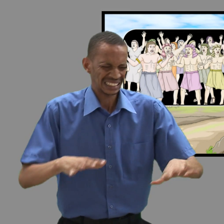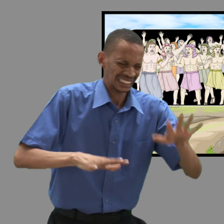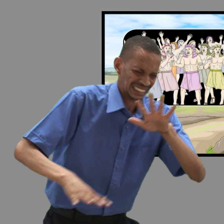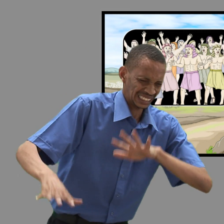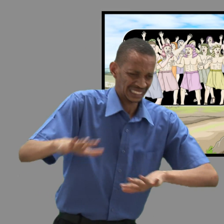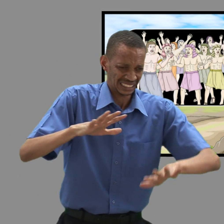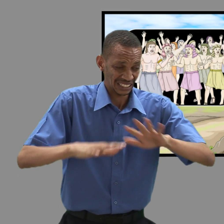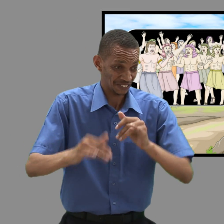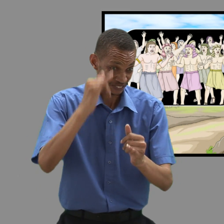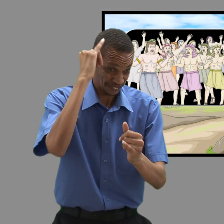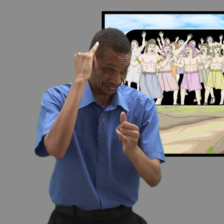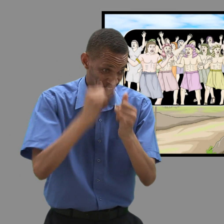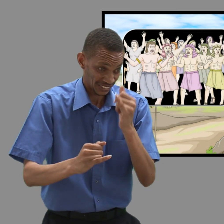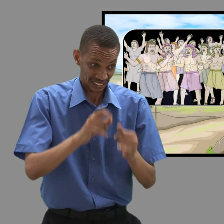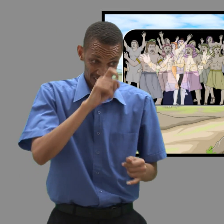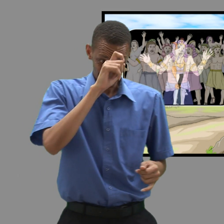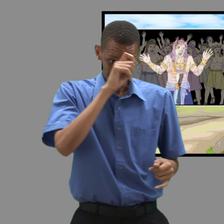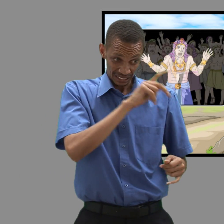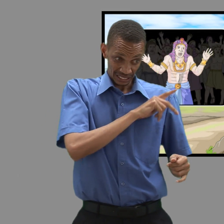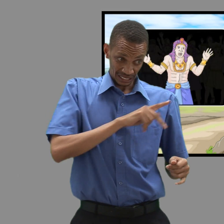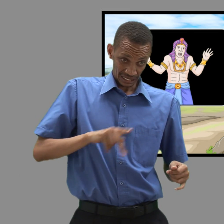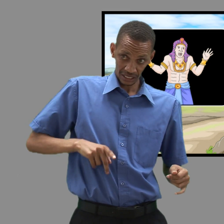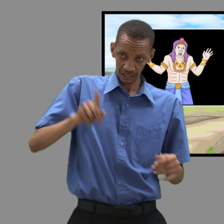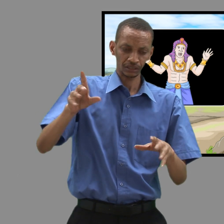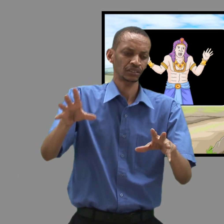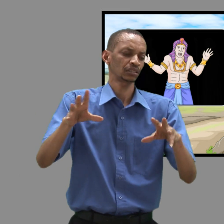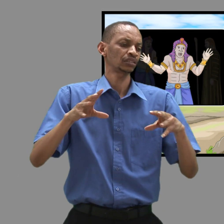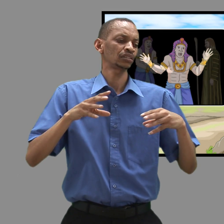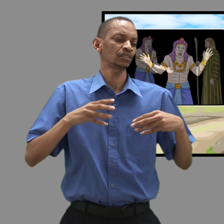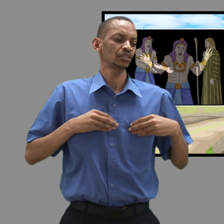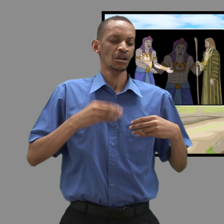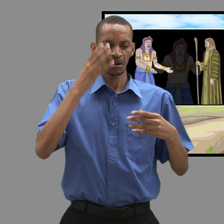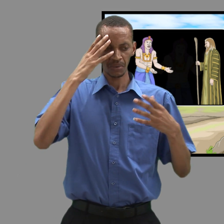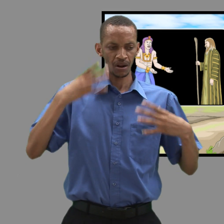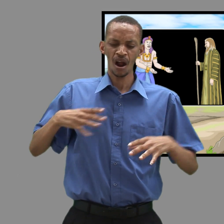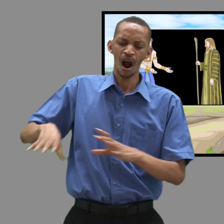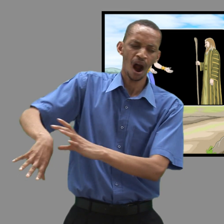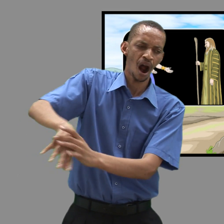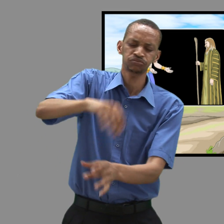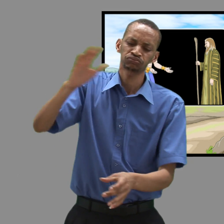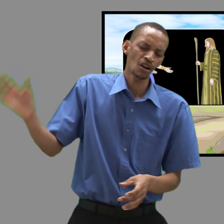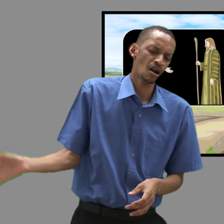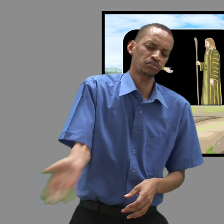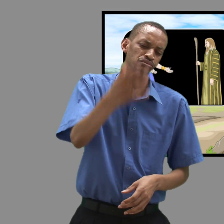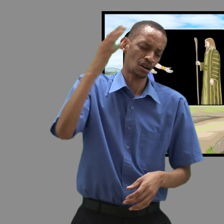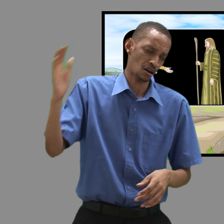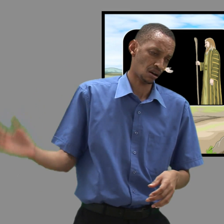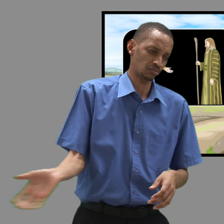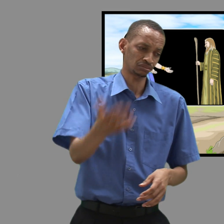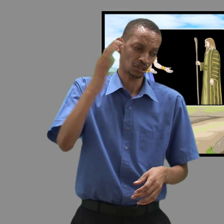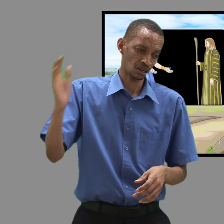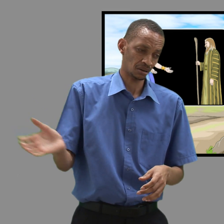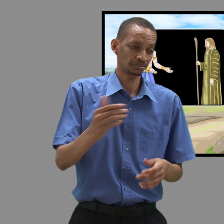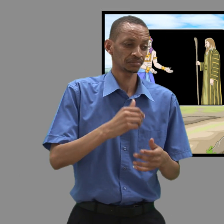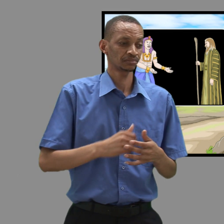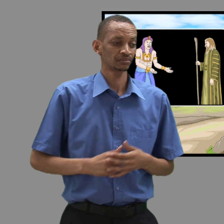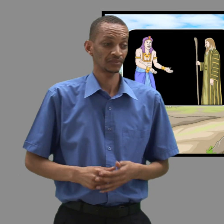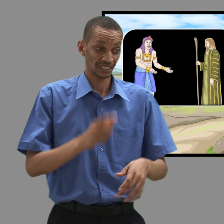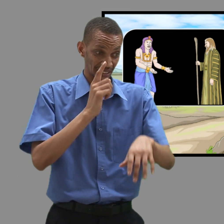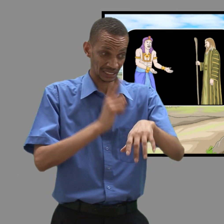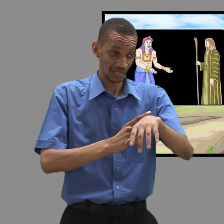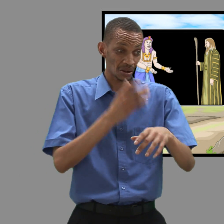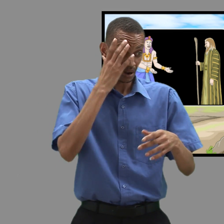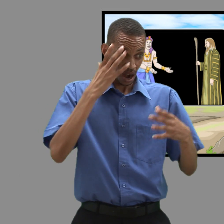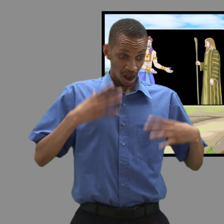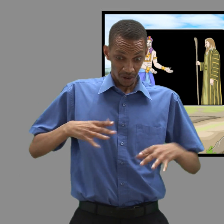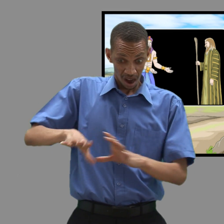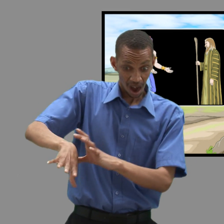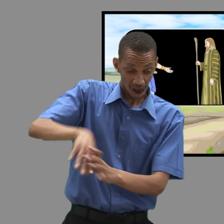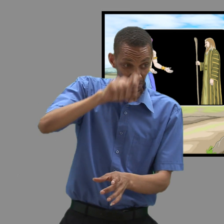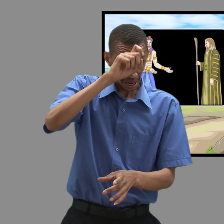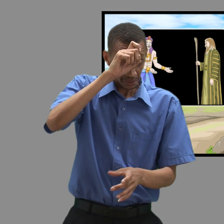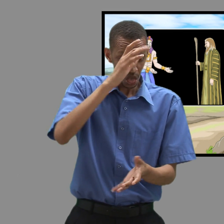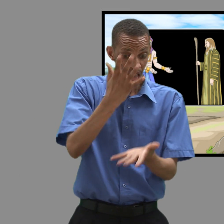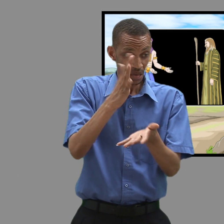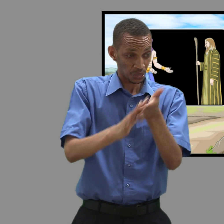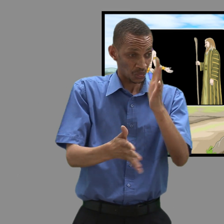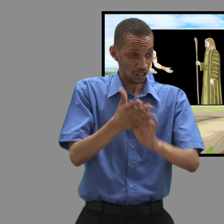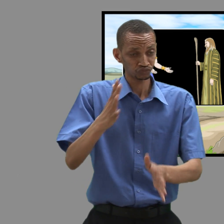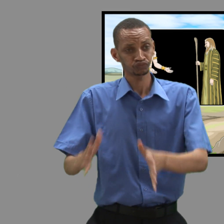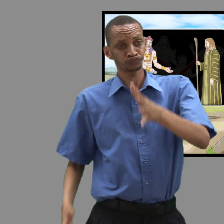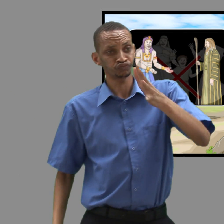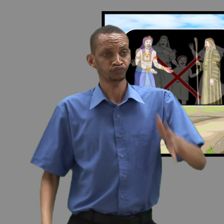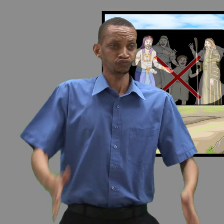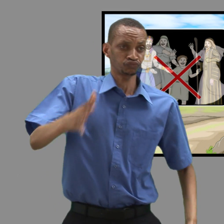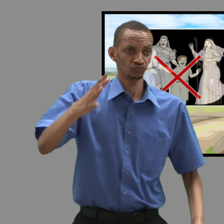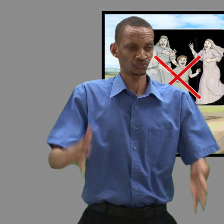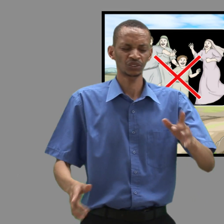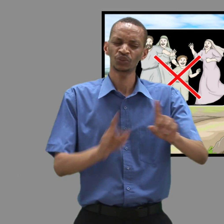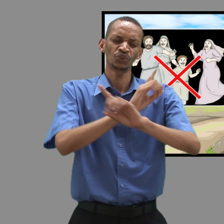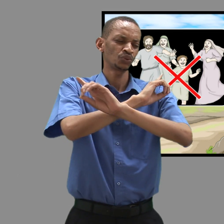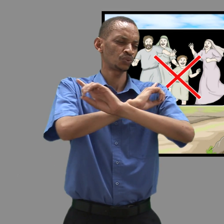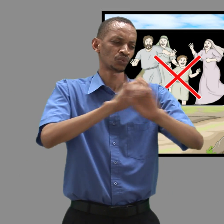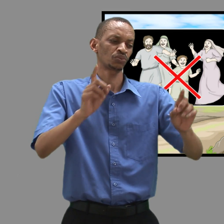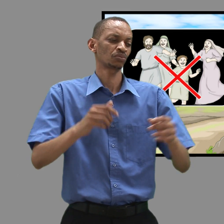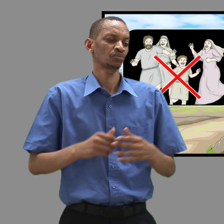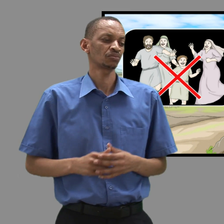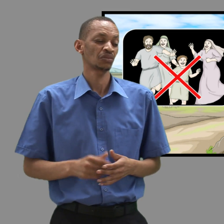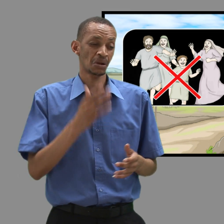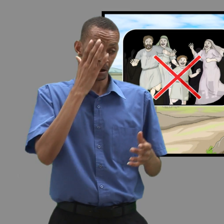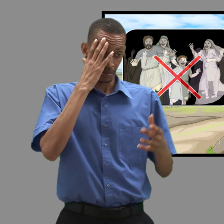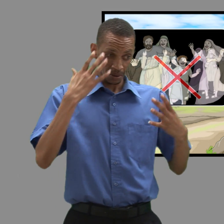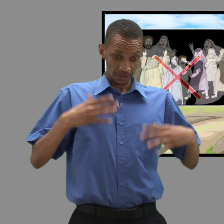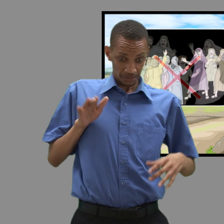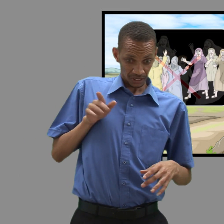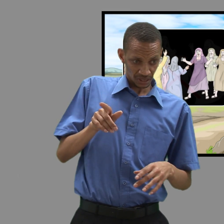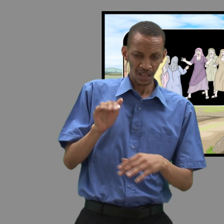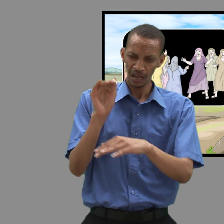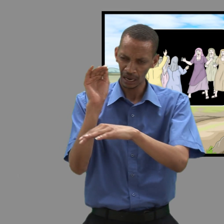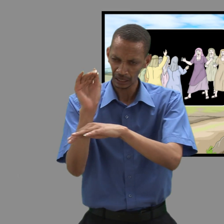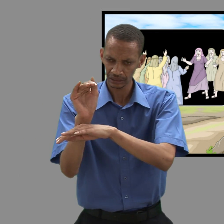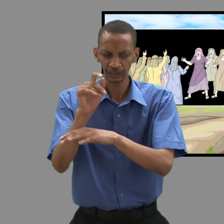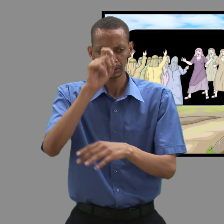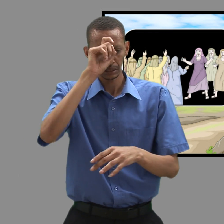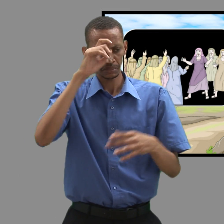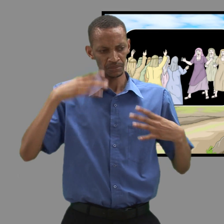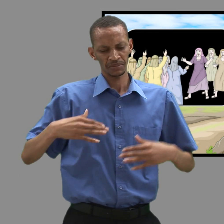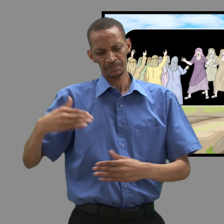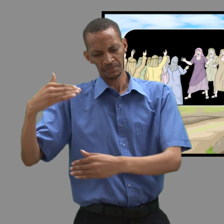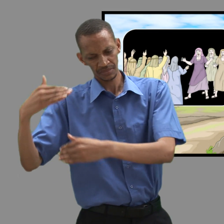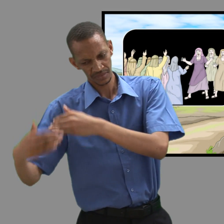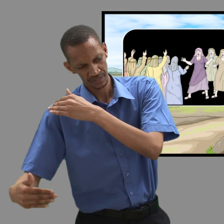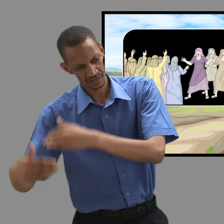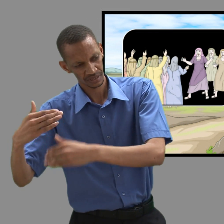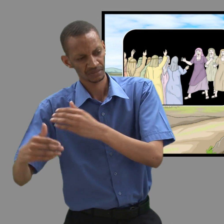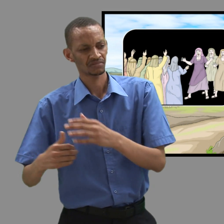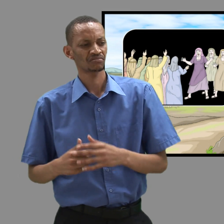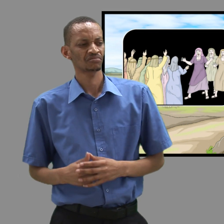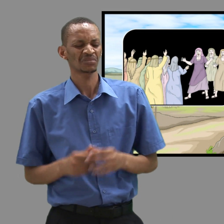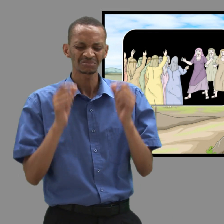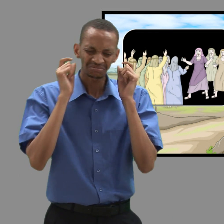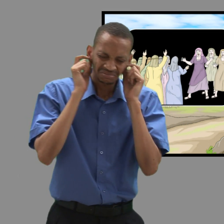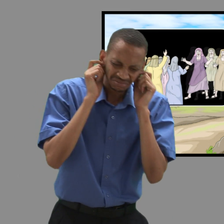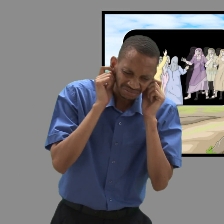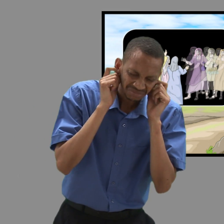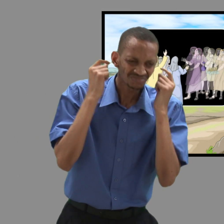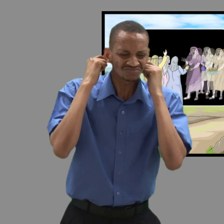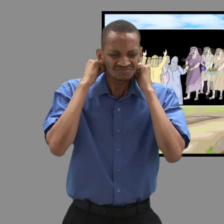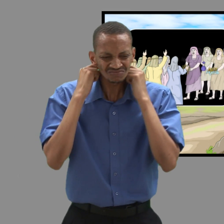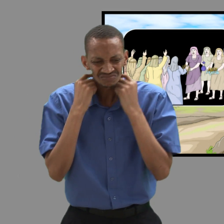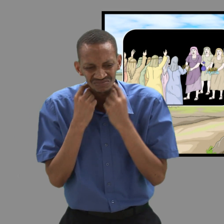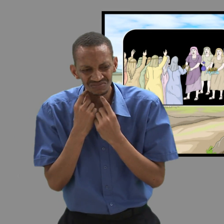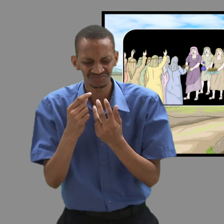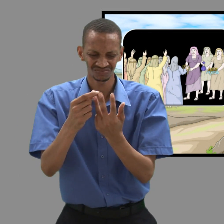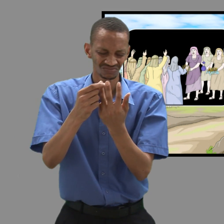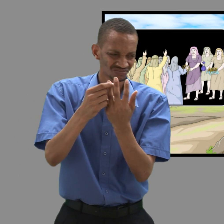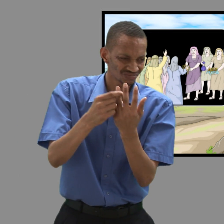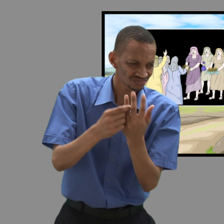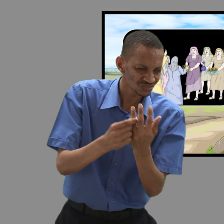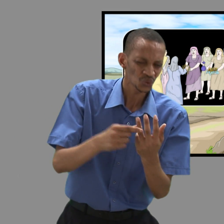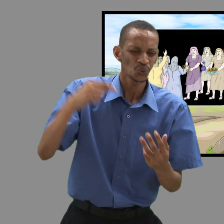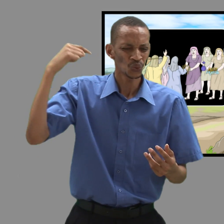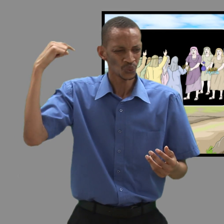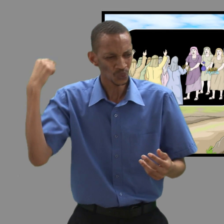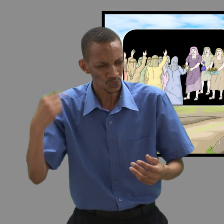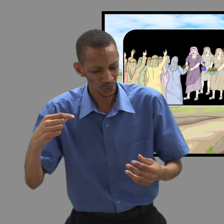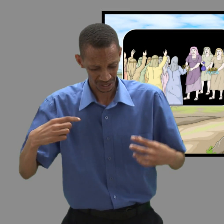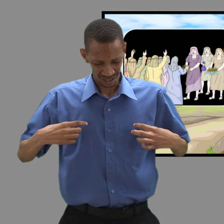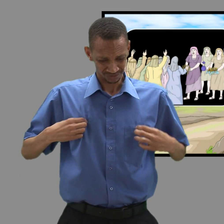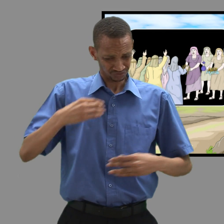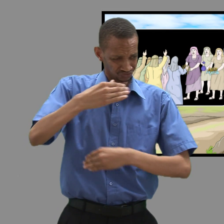And I will grant this people such favor in the sight of the Egyptians that when you leave, you will not go away empty-handed.